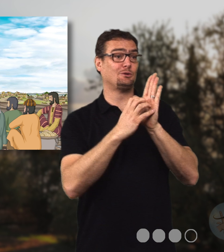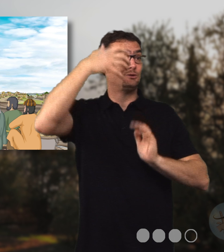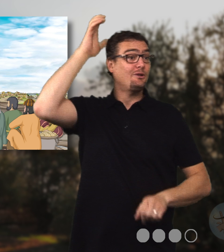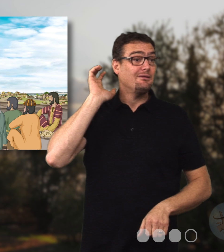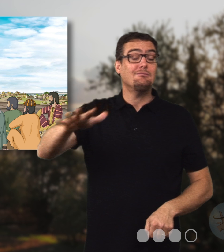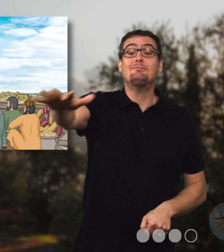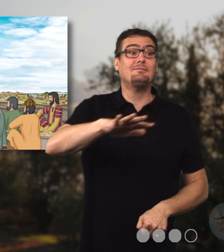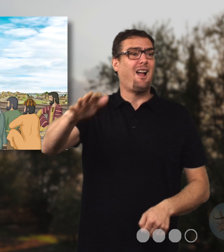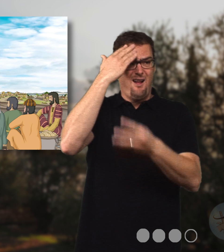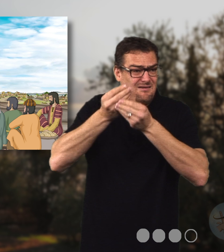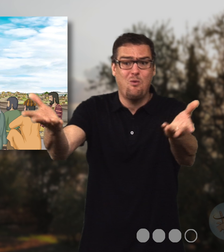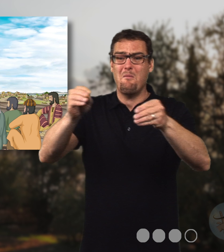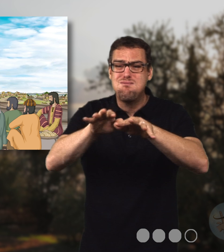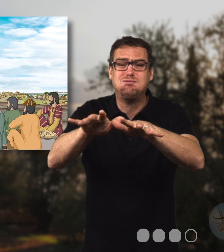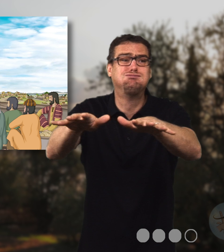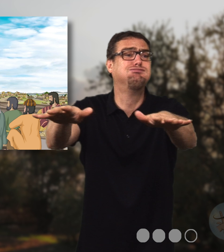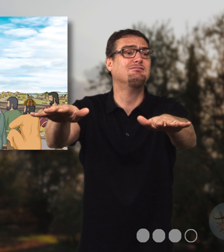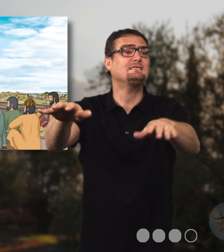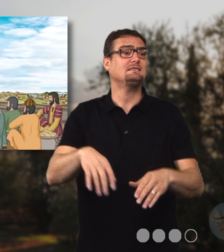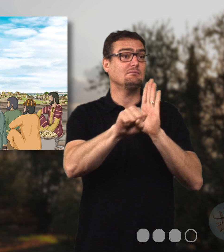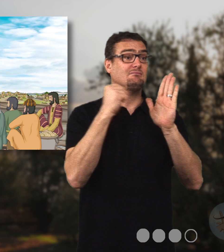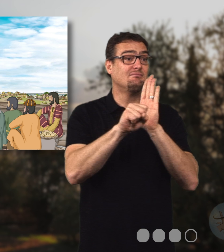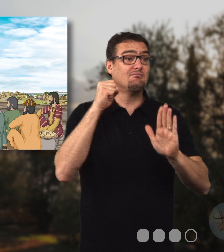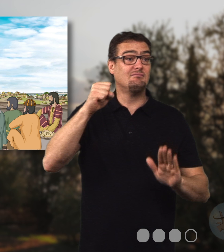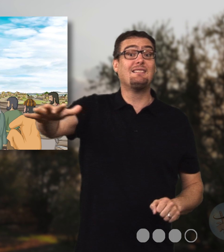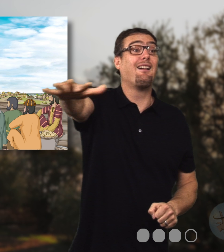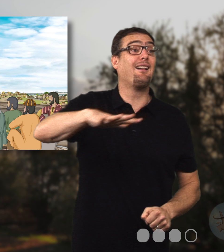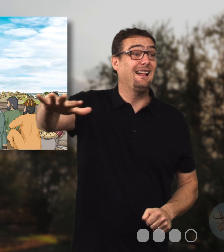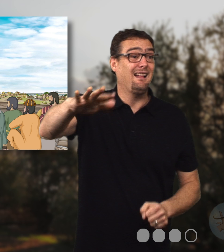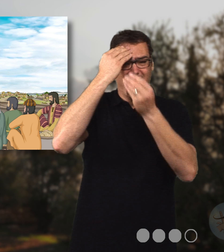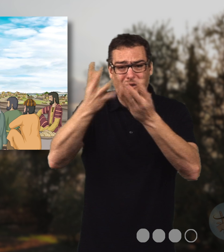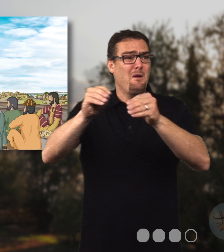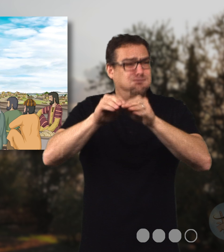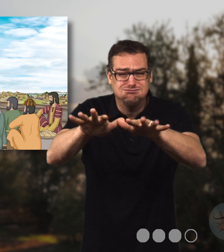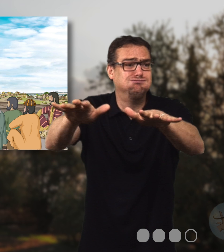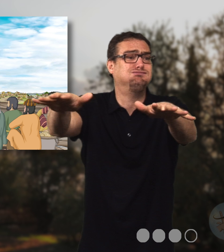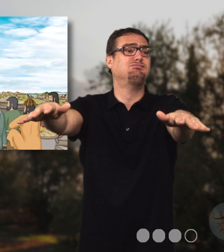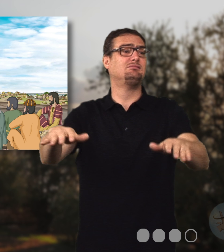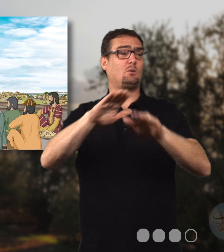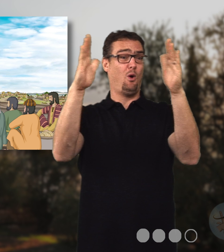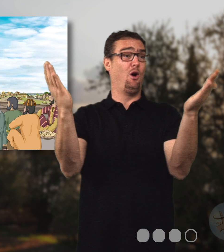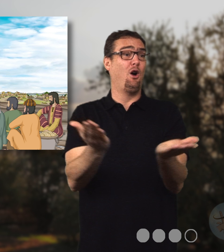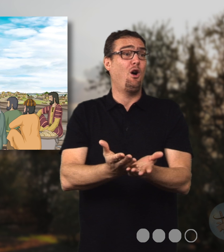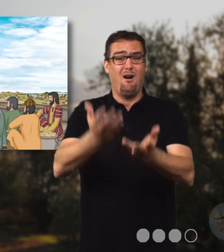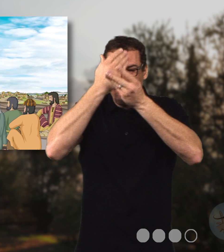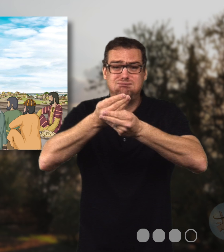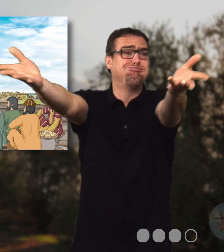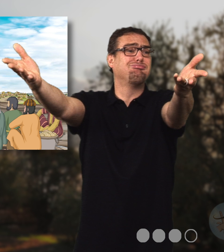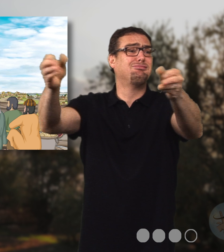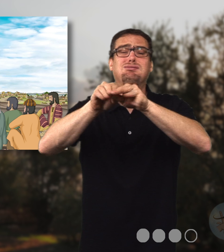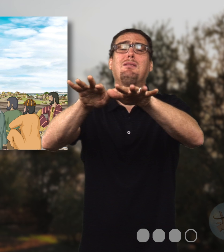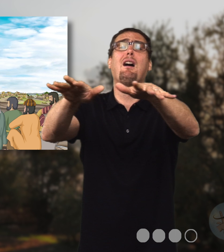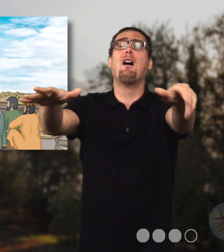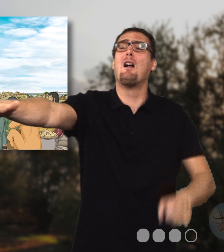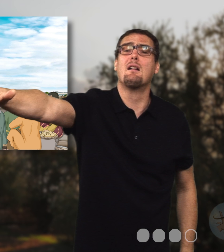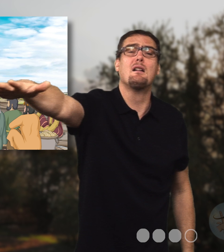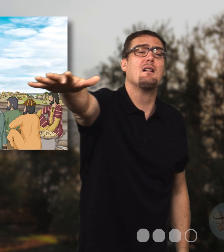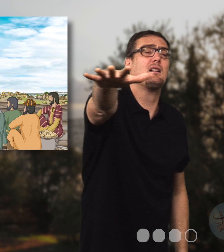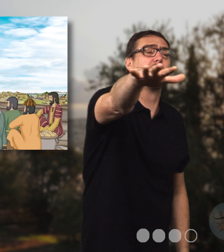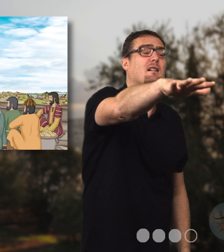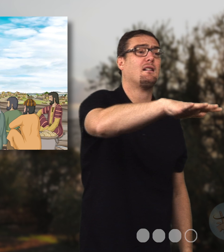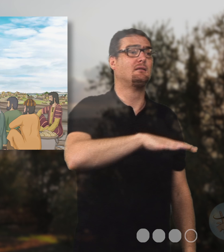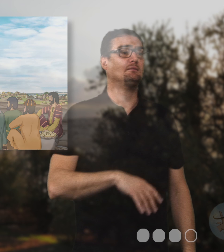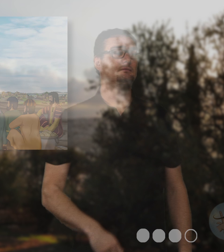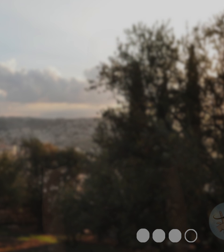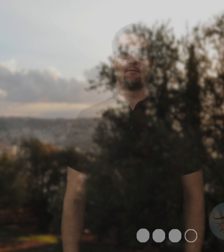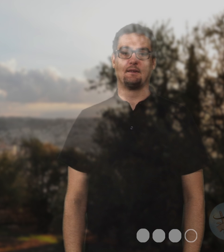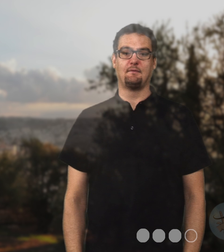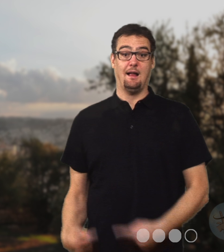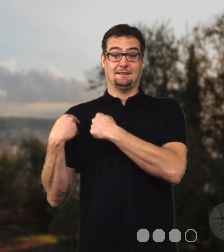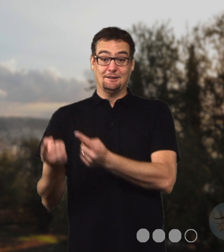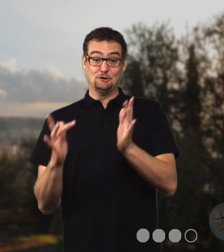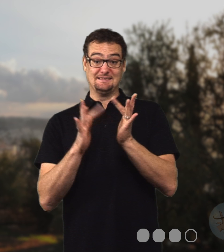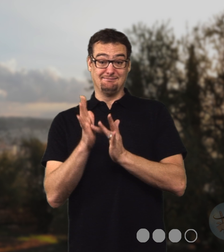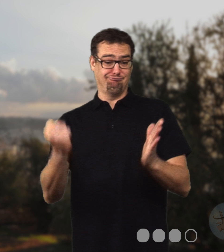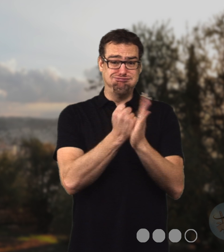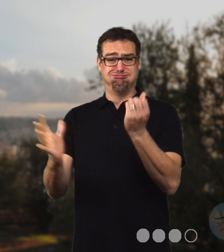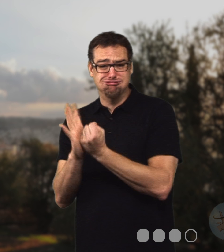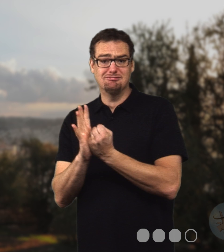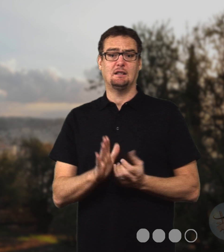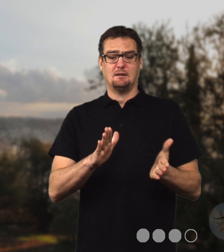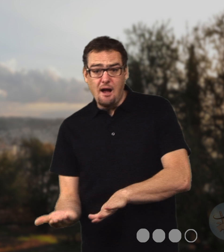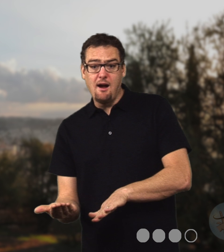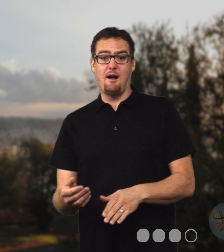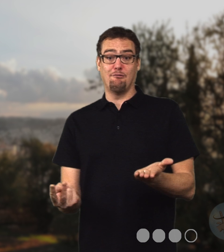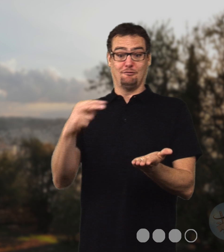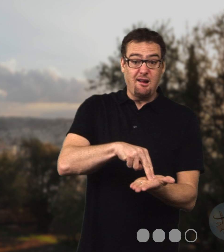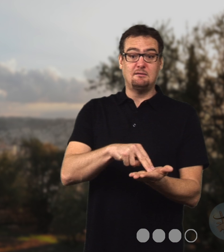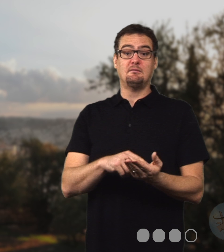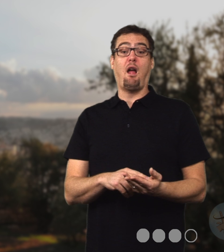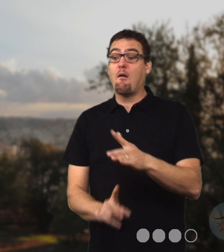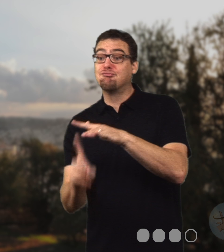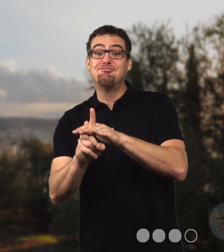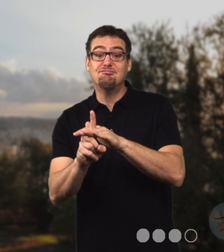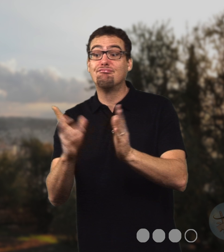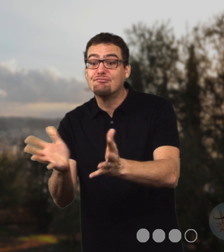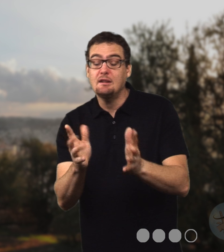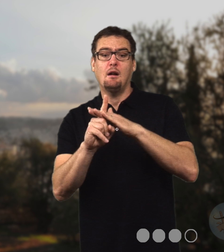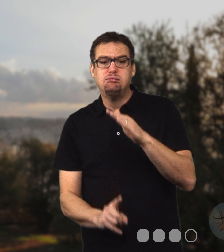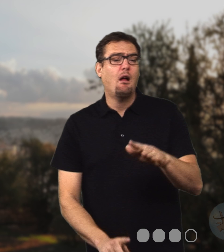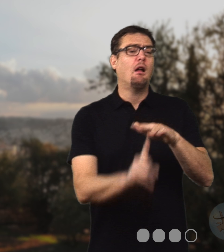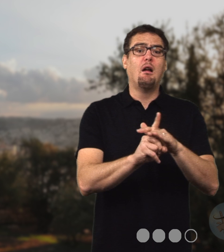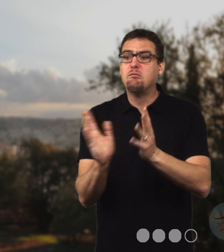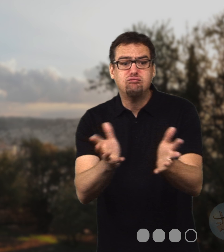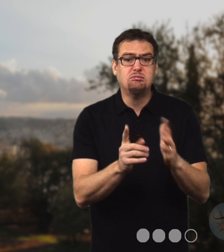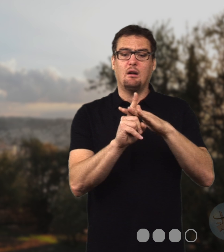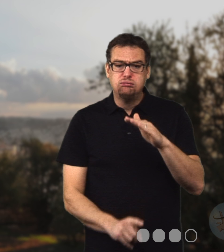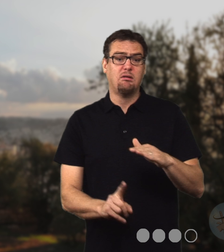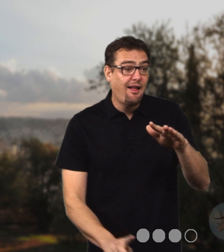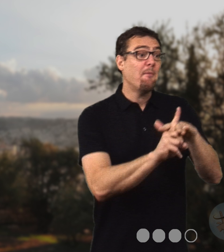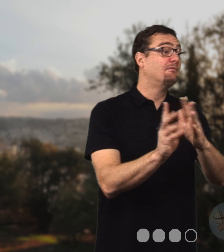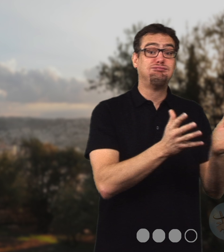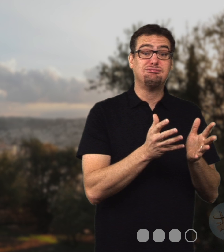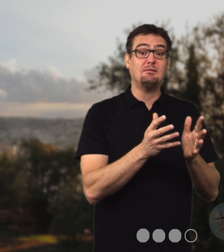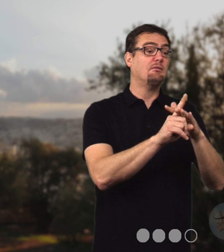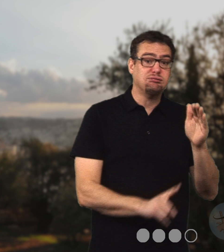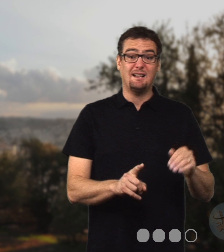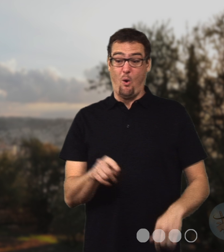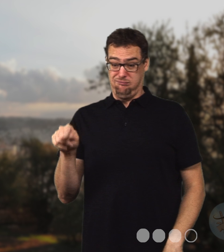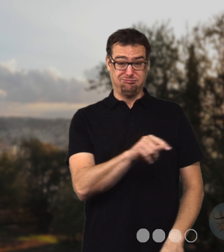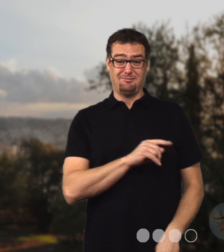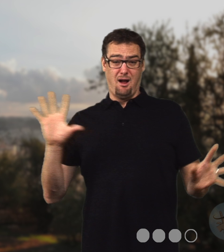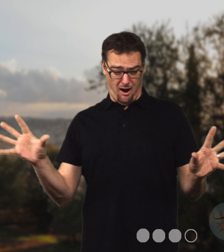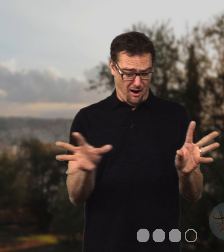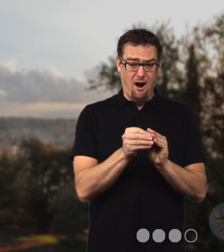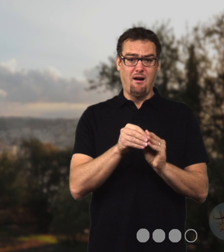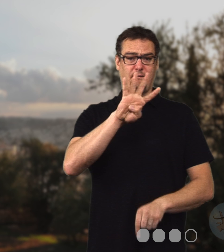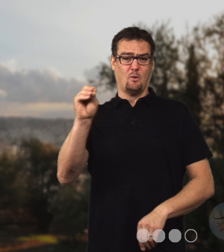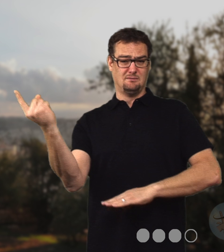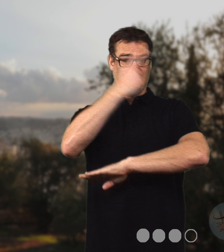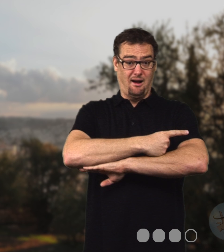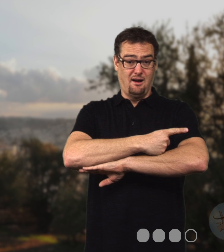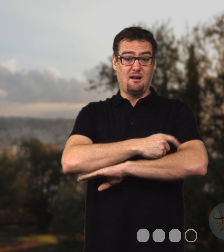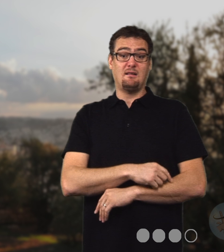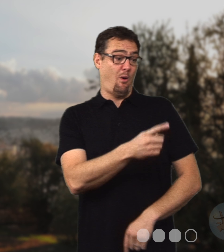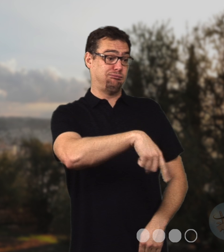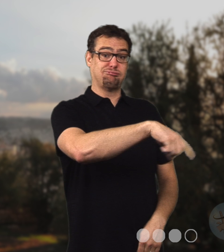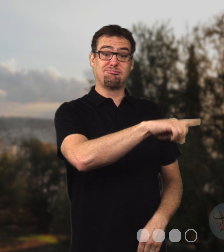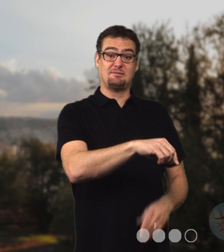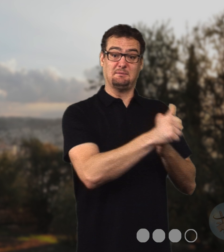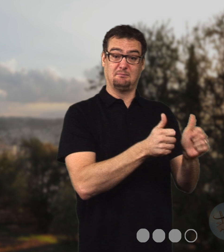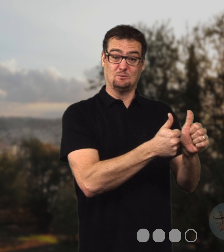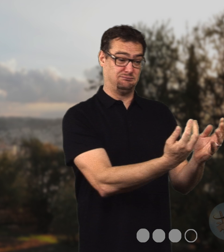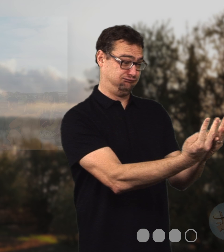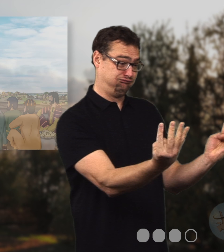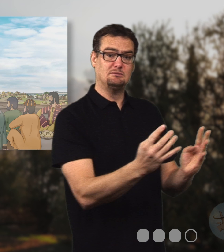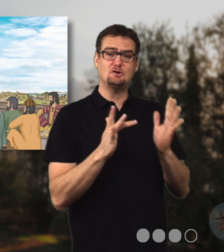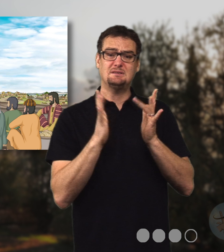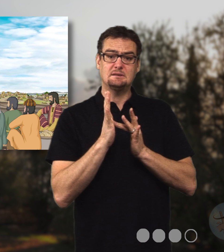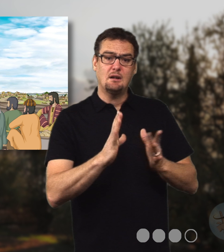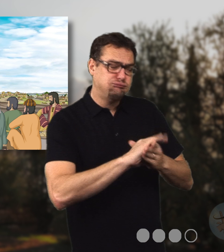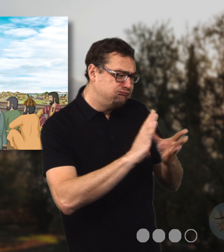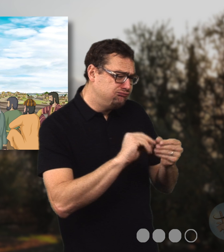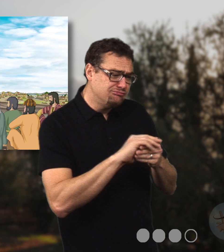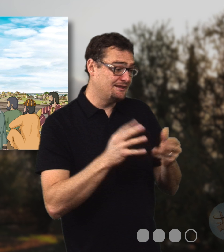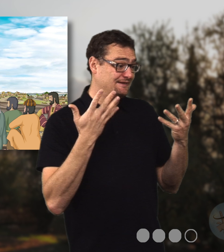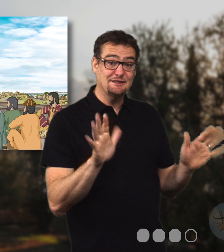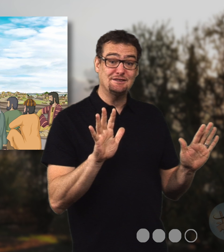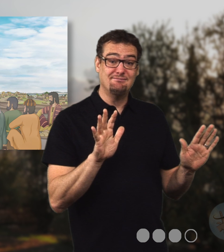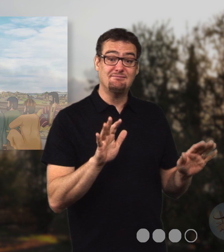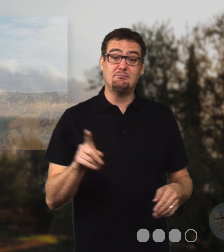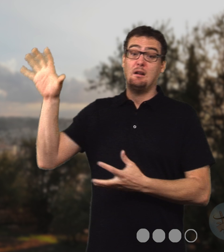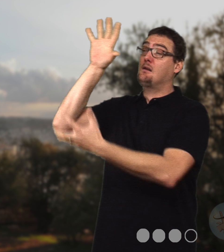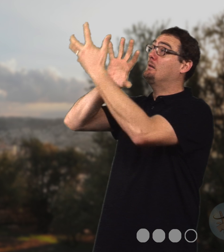But you will receive power when the Holy Spirit comes upon you, and you will be My witnesses in Jerusalem, and in all Judea and Samaria, and to the ends of the earth.”